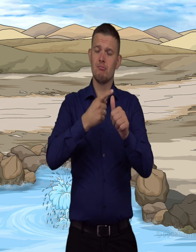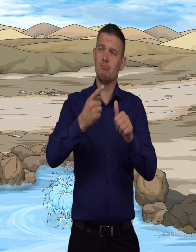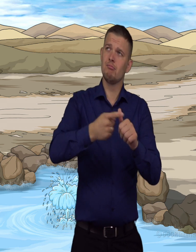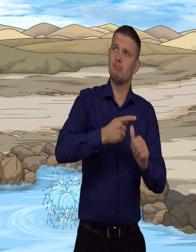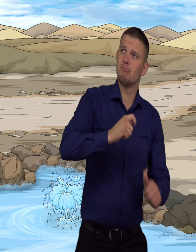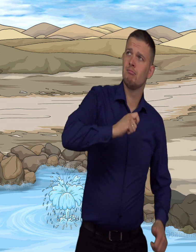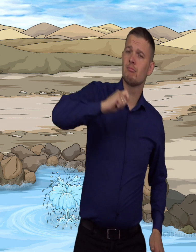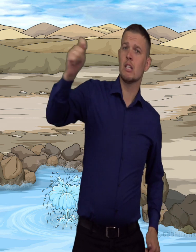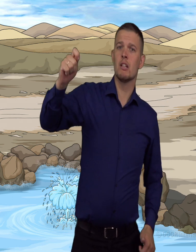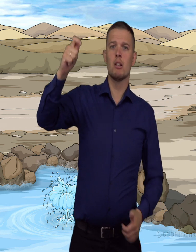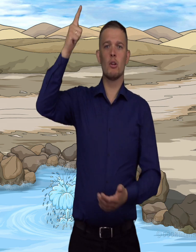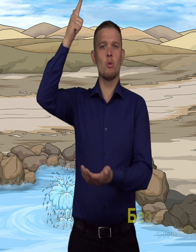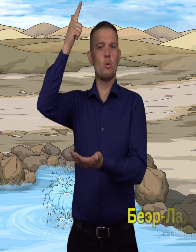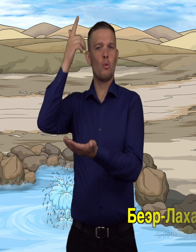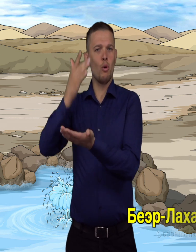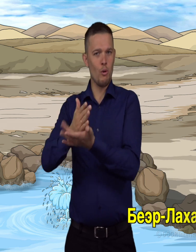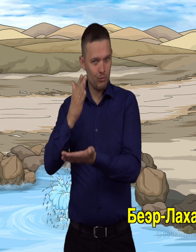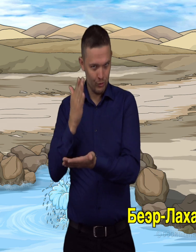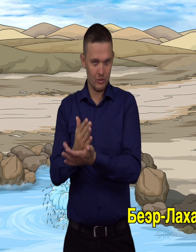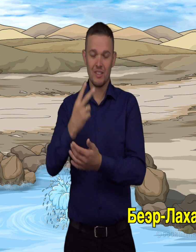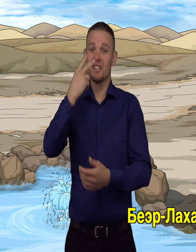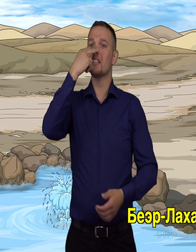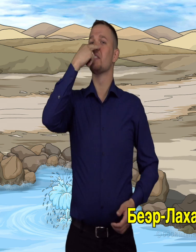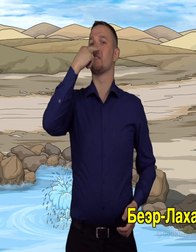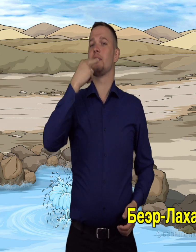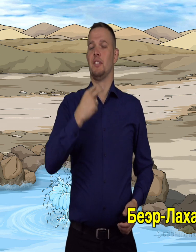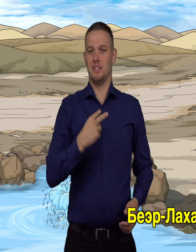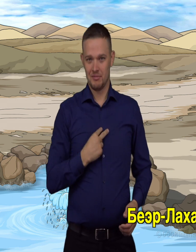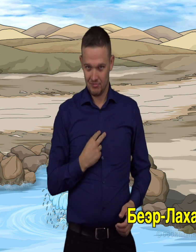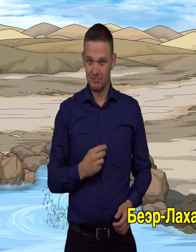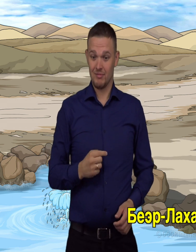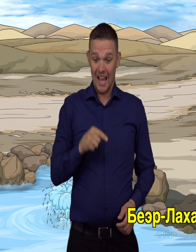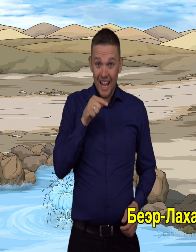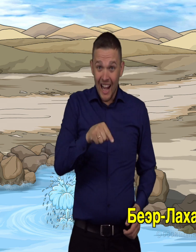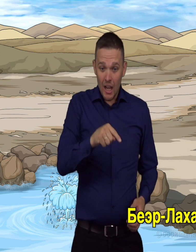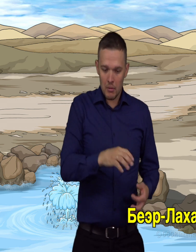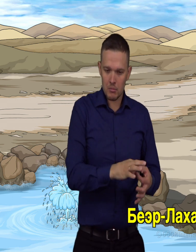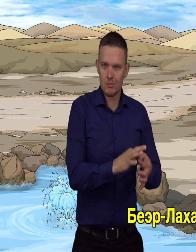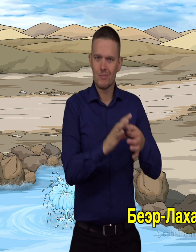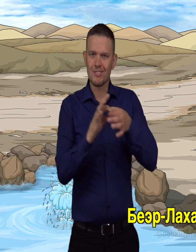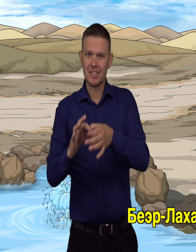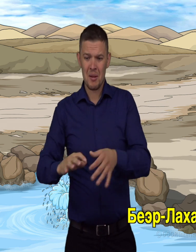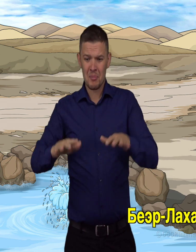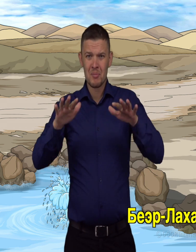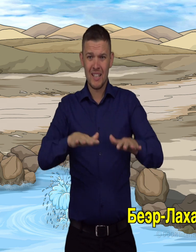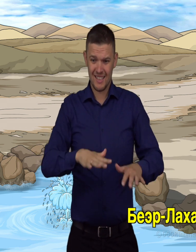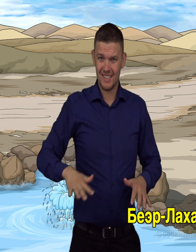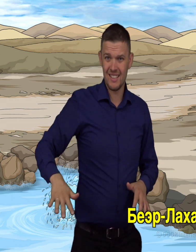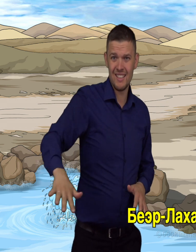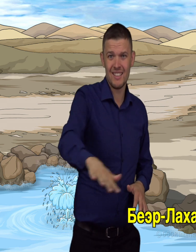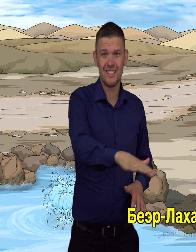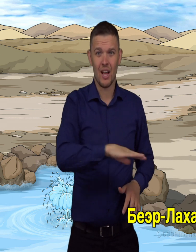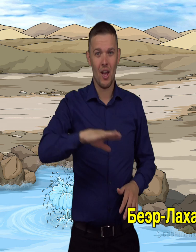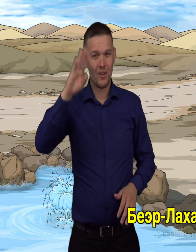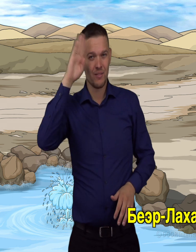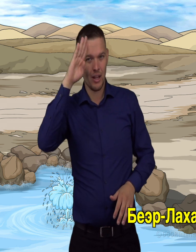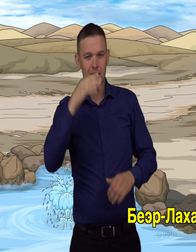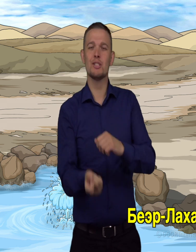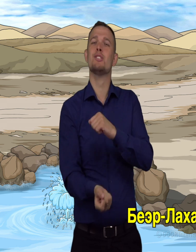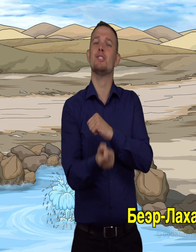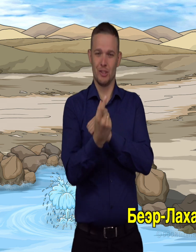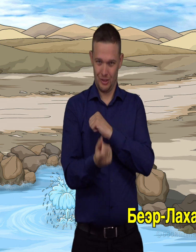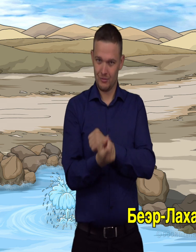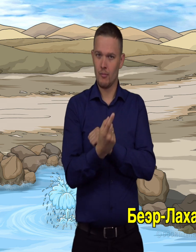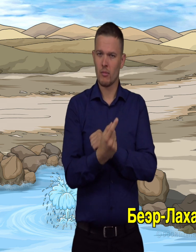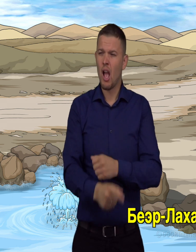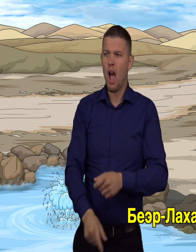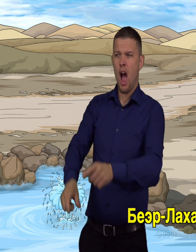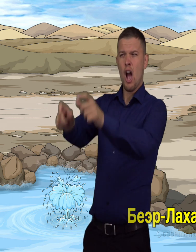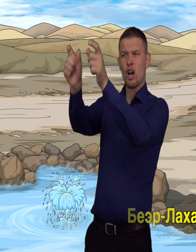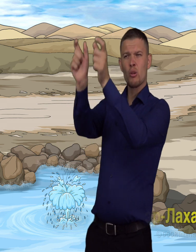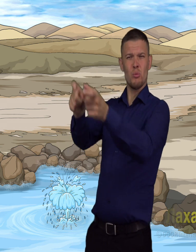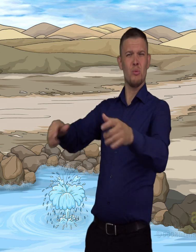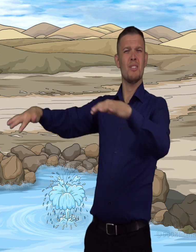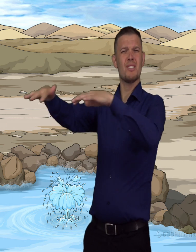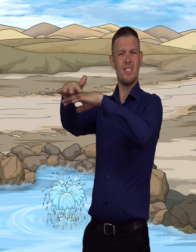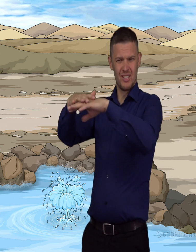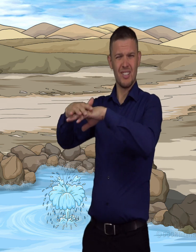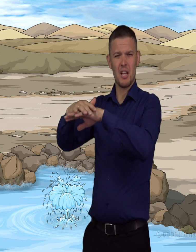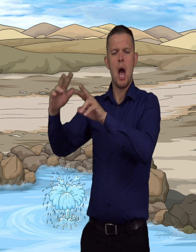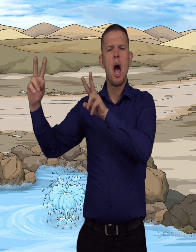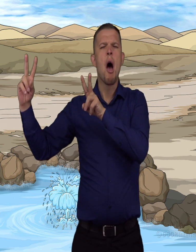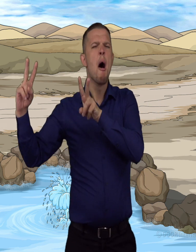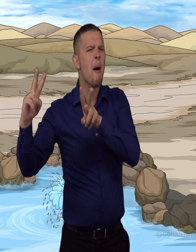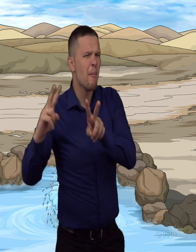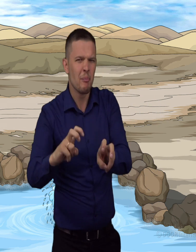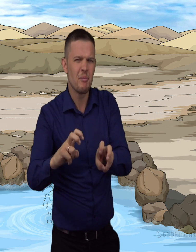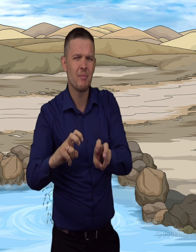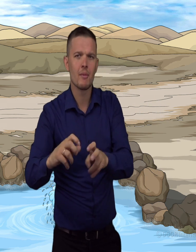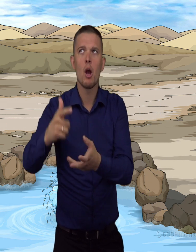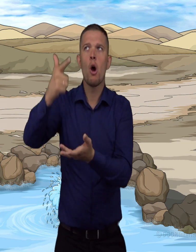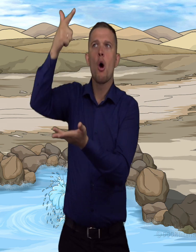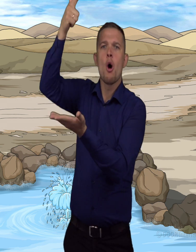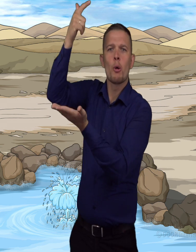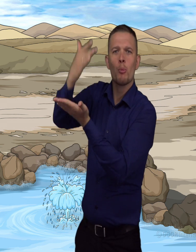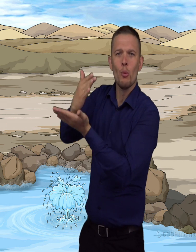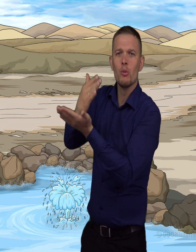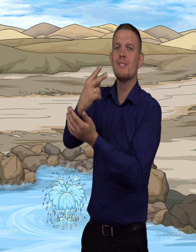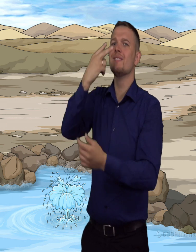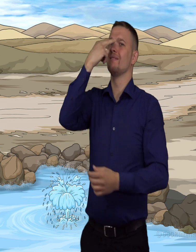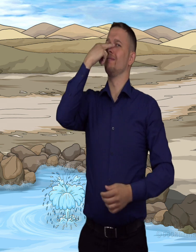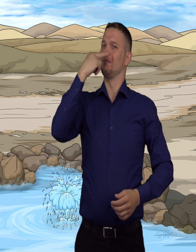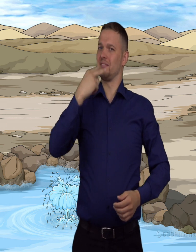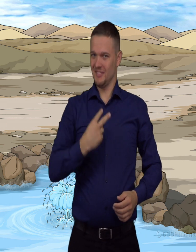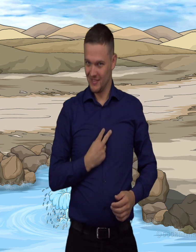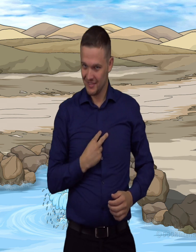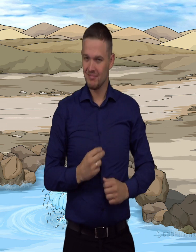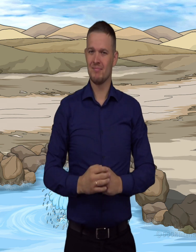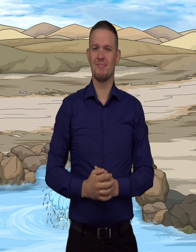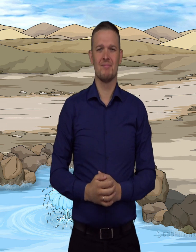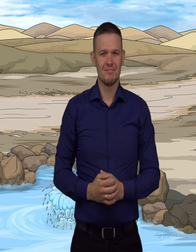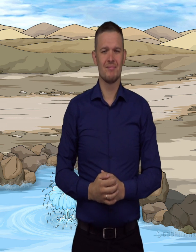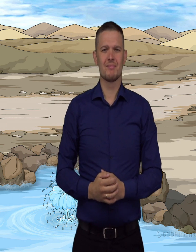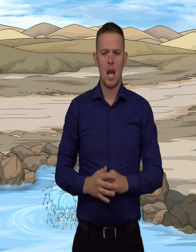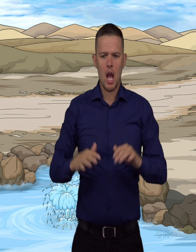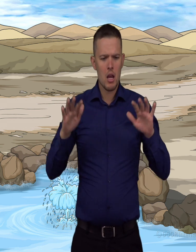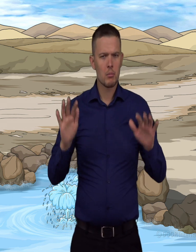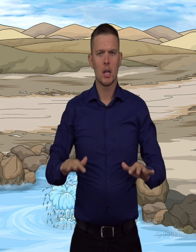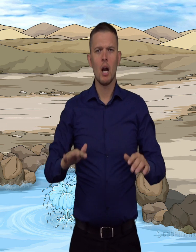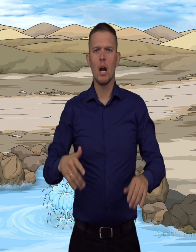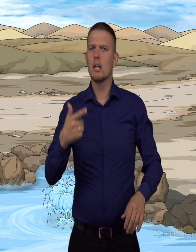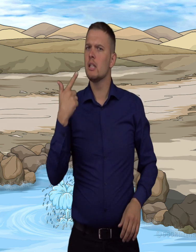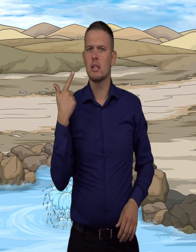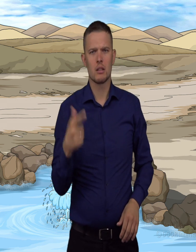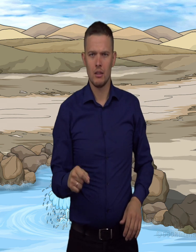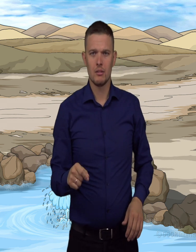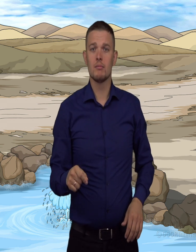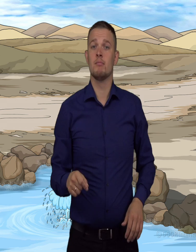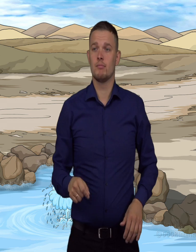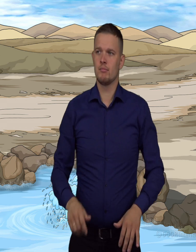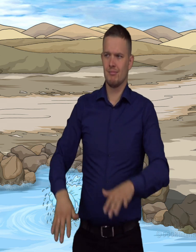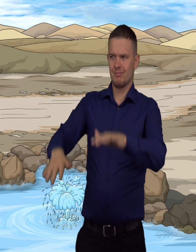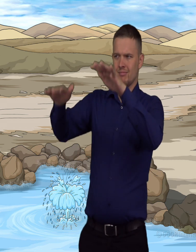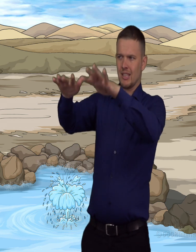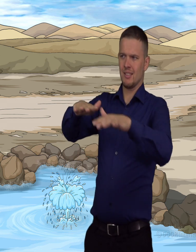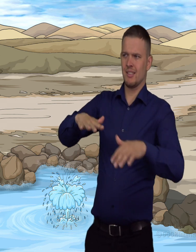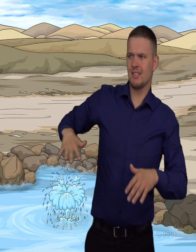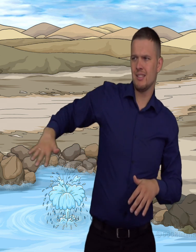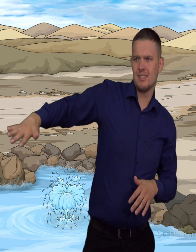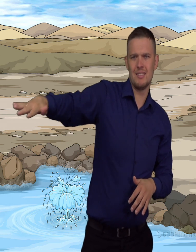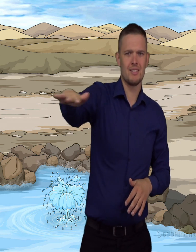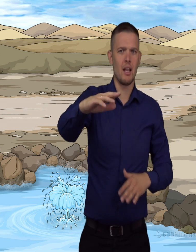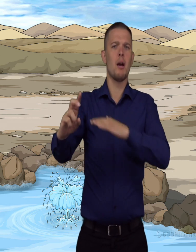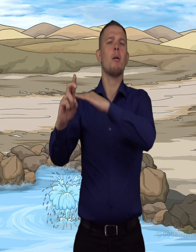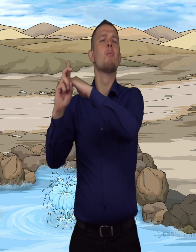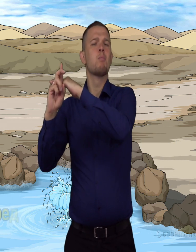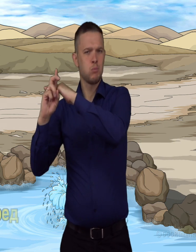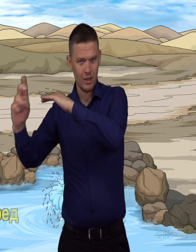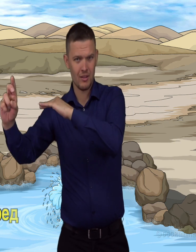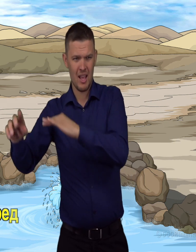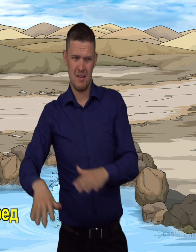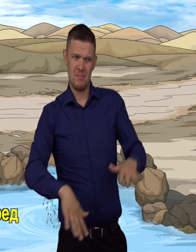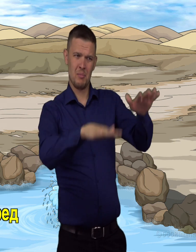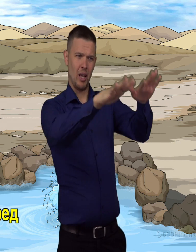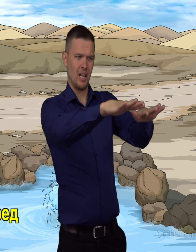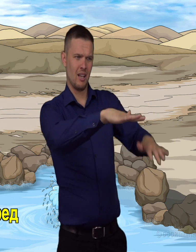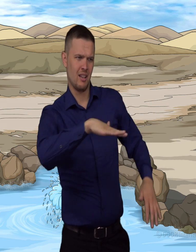Therefore the well was called Beer-lahai-roi.